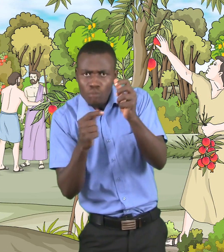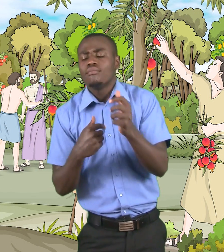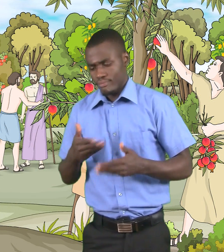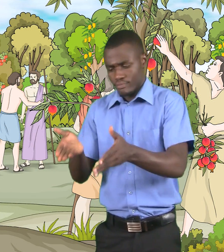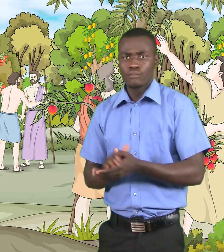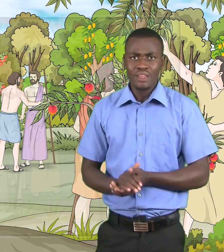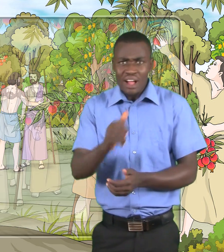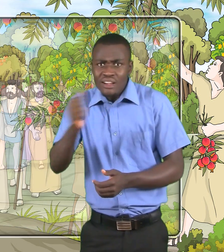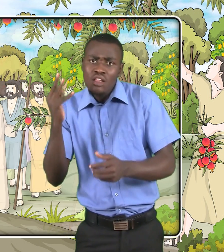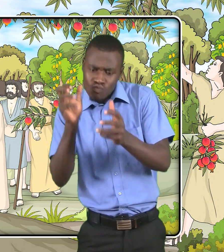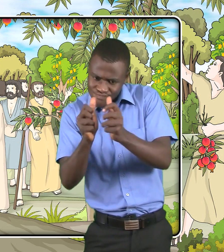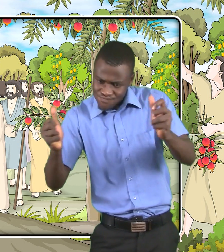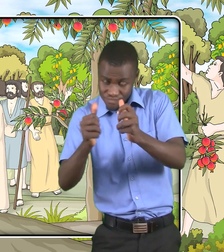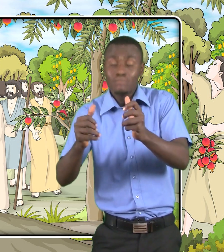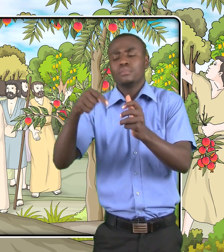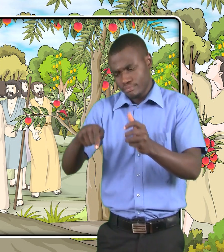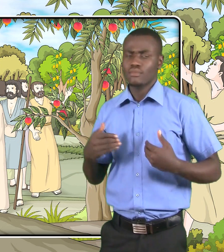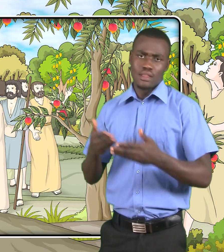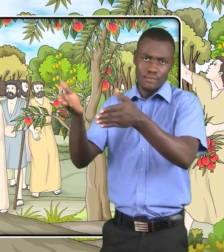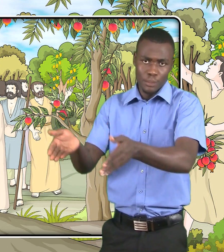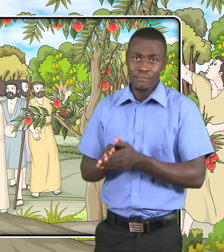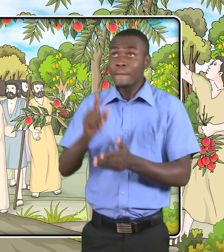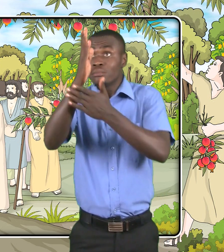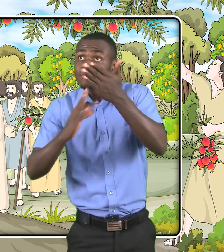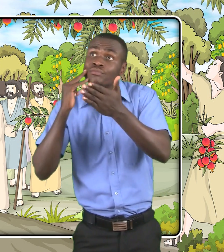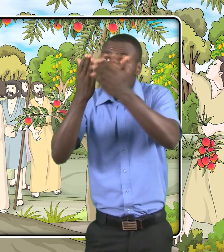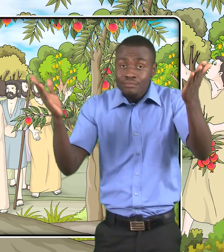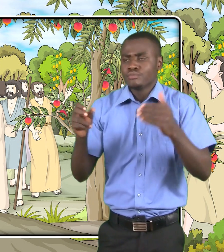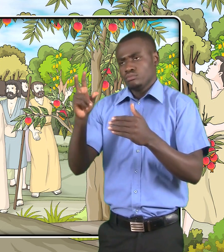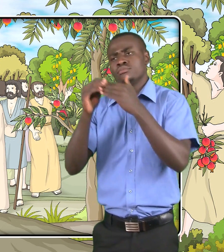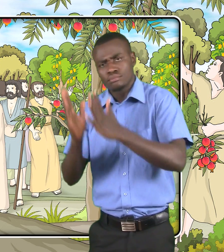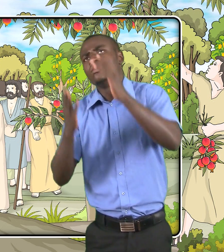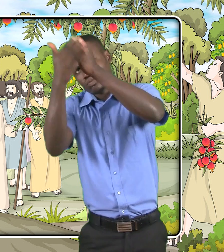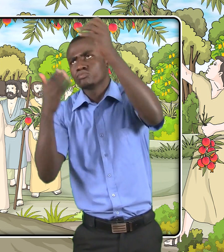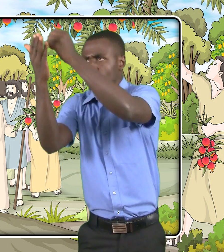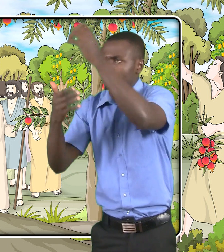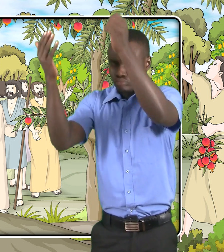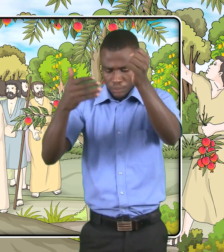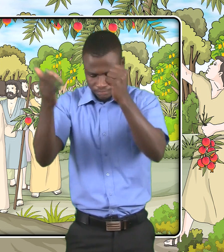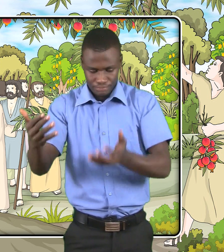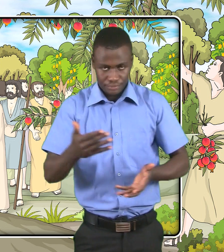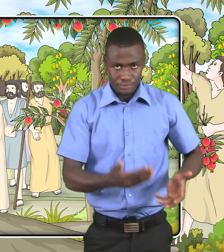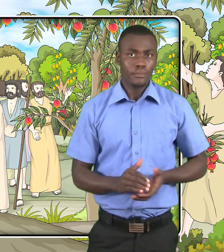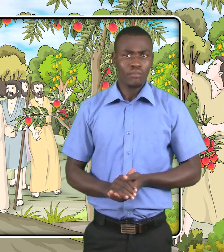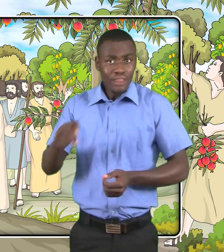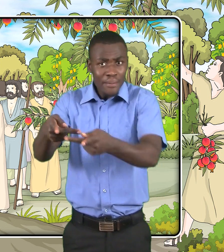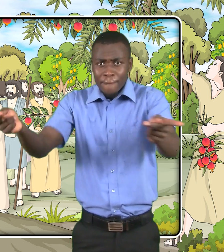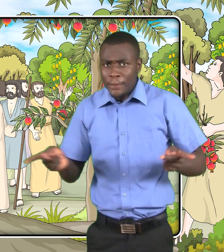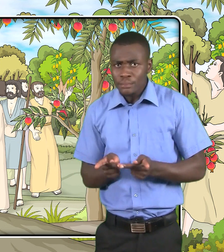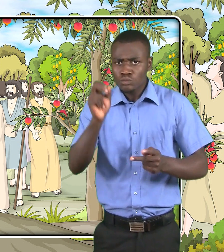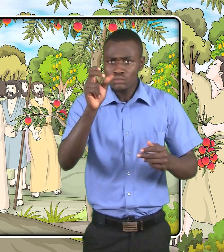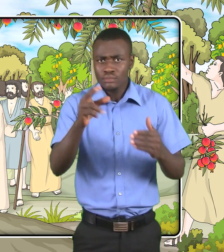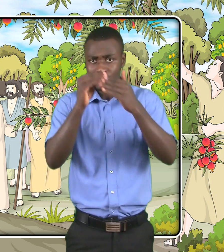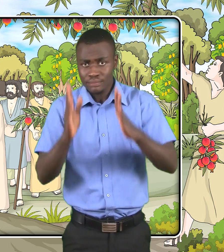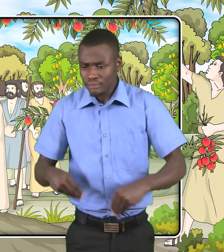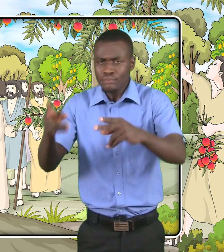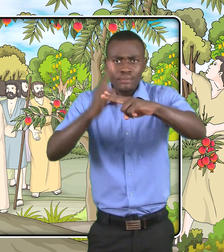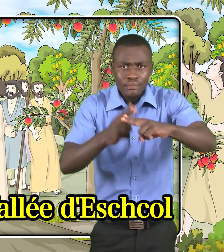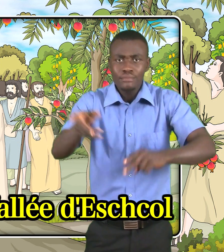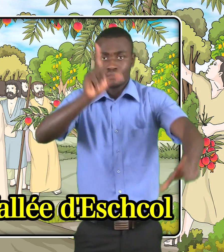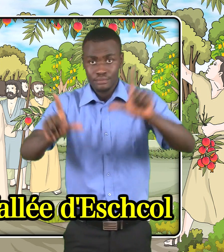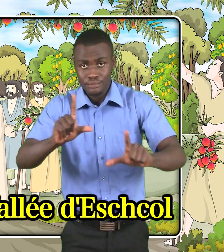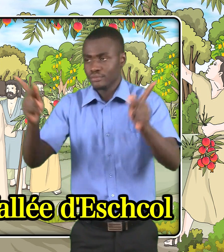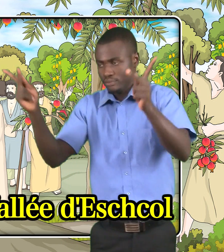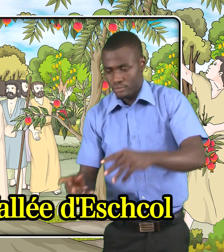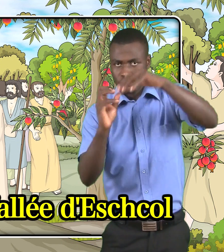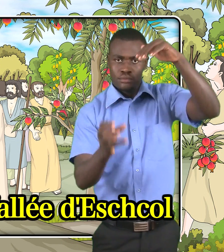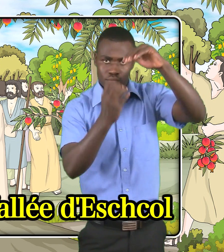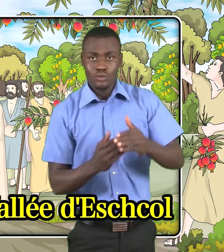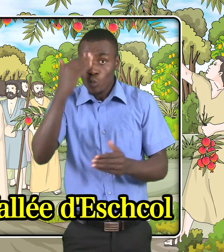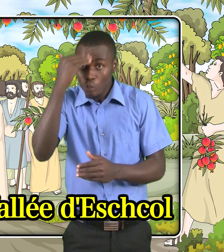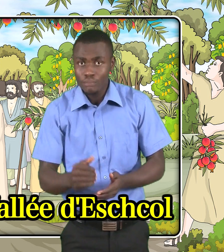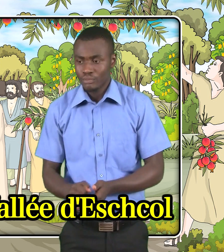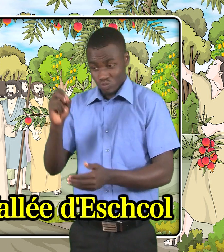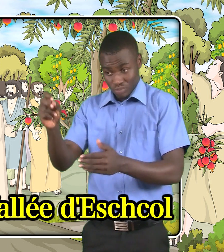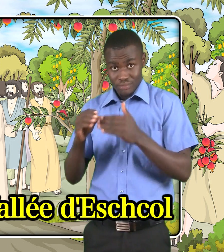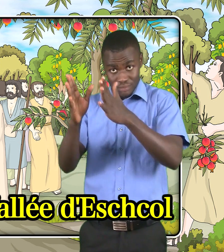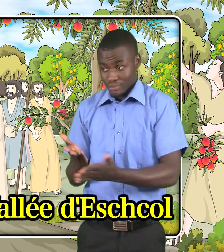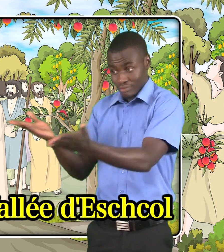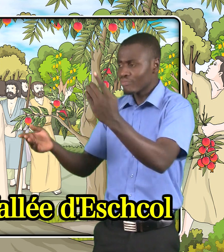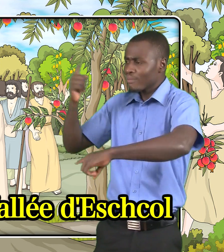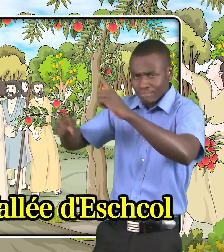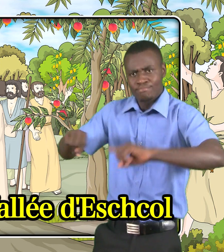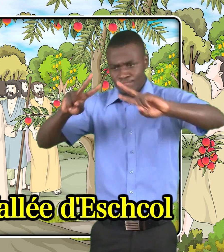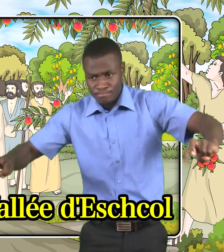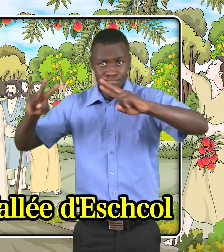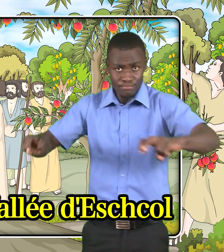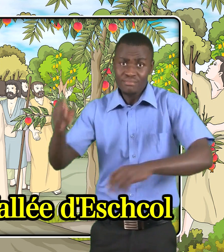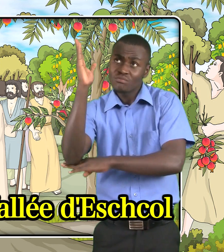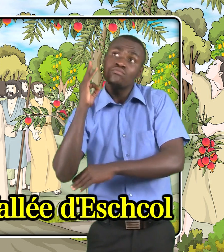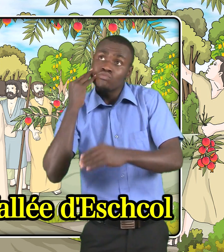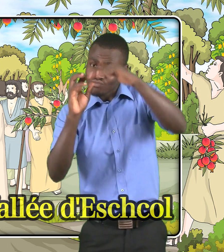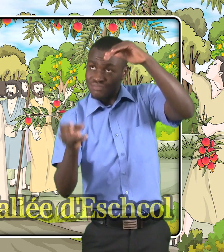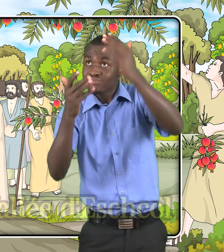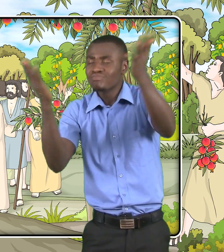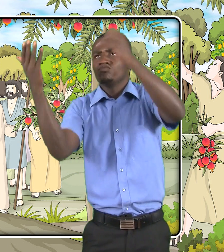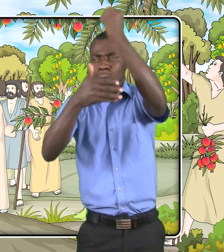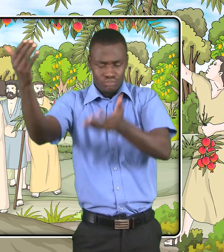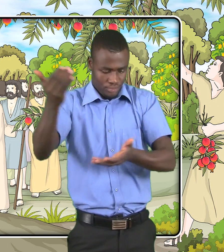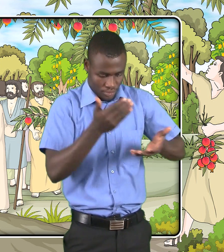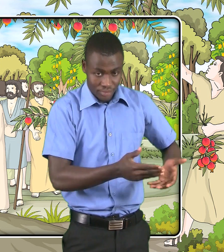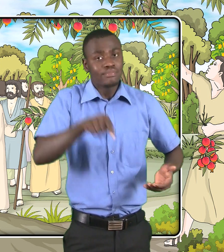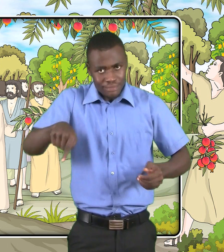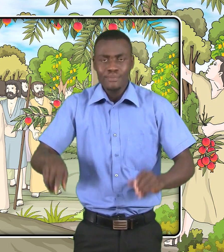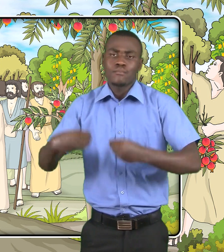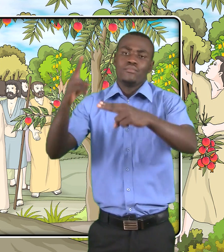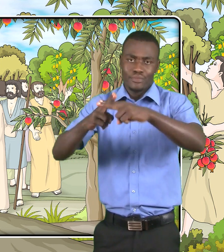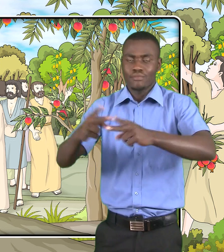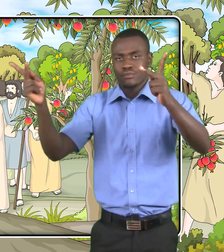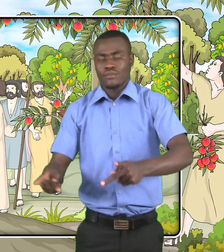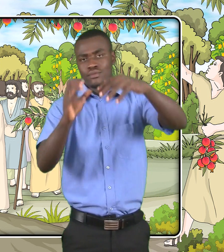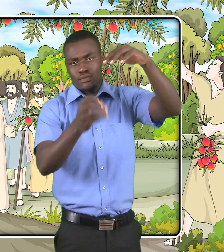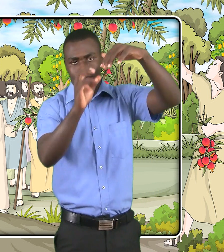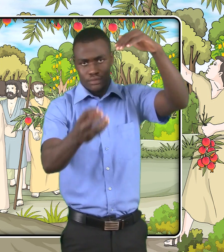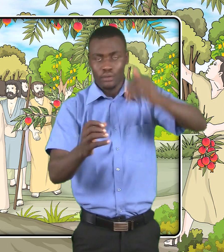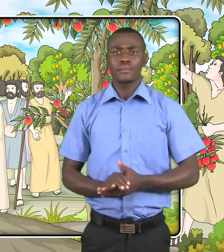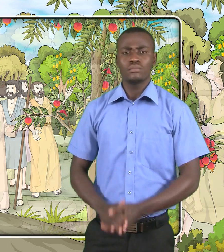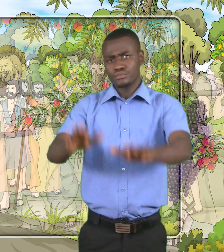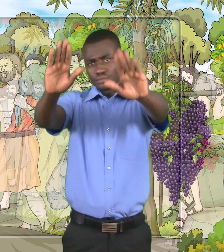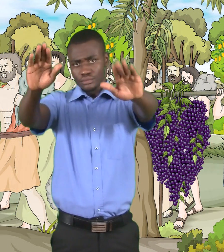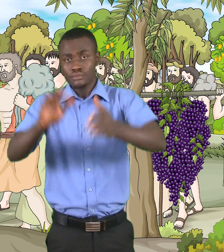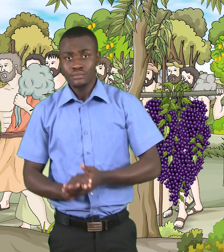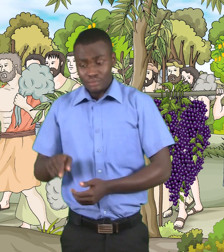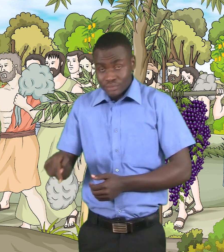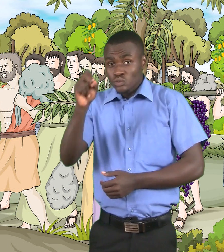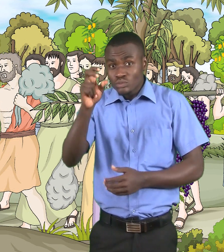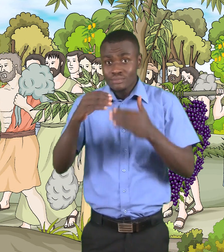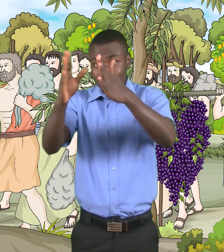Because of the cluster of grapes the Israelites cut there, that place was called the Valley of Eshcol.